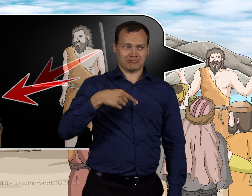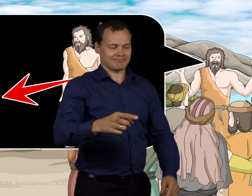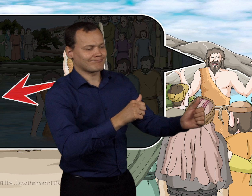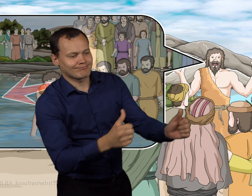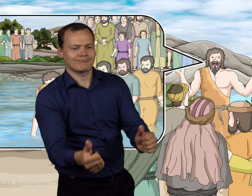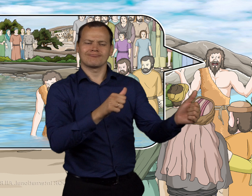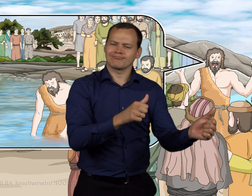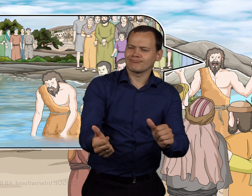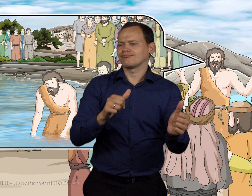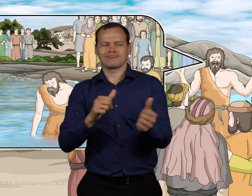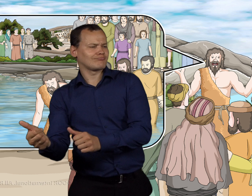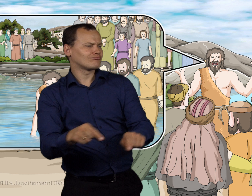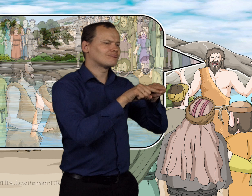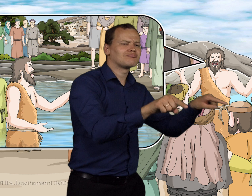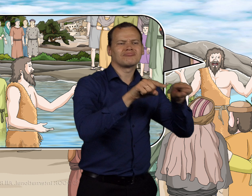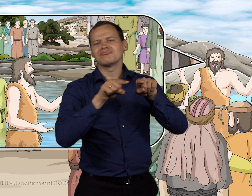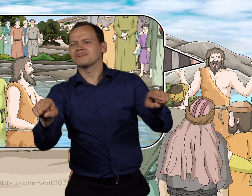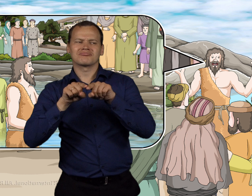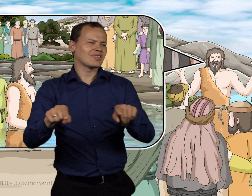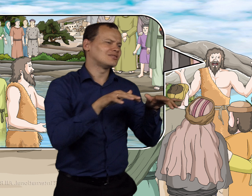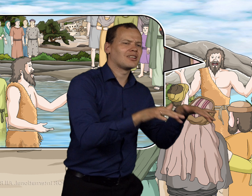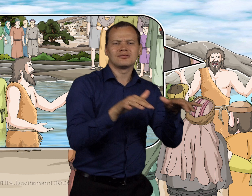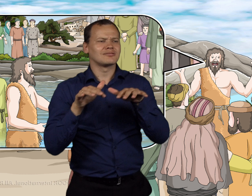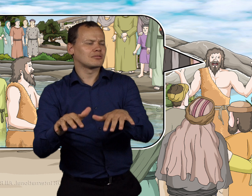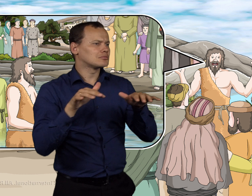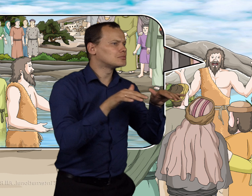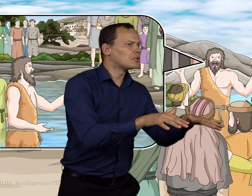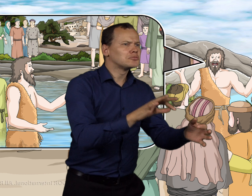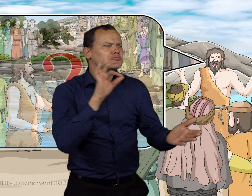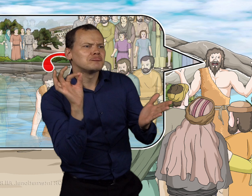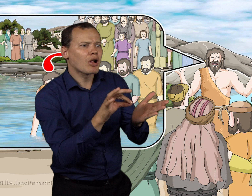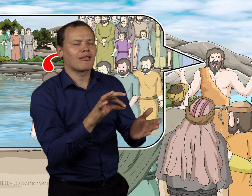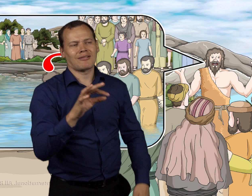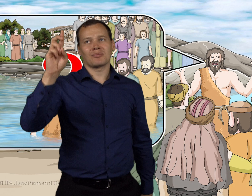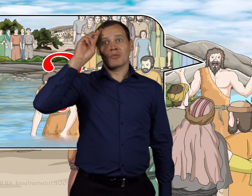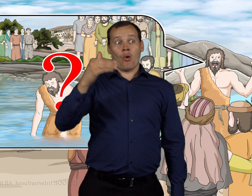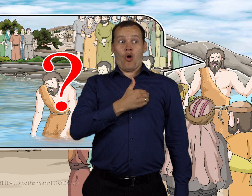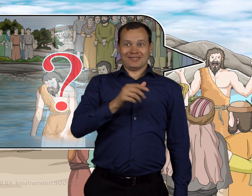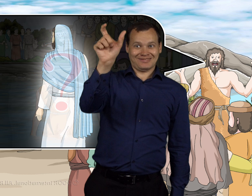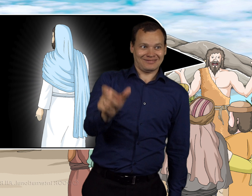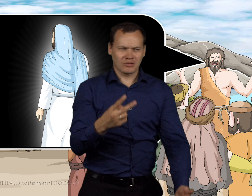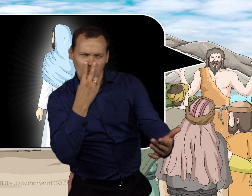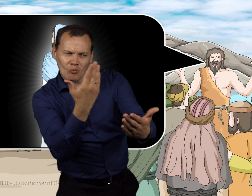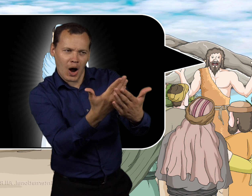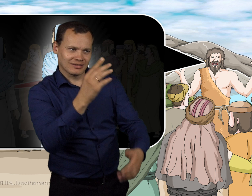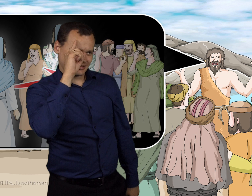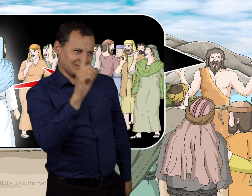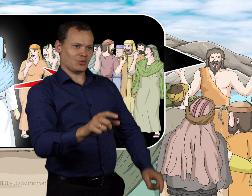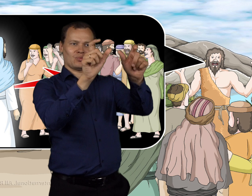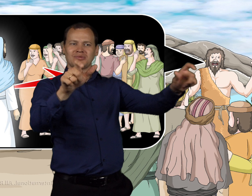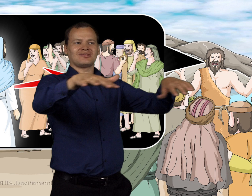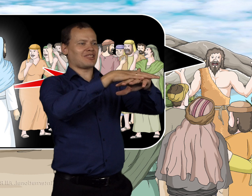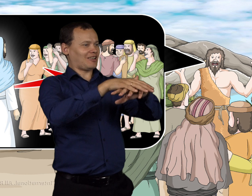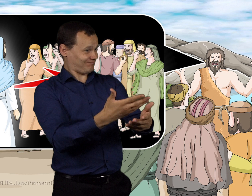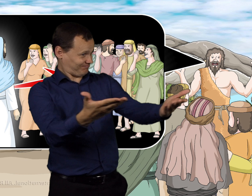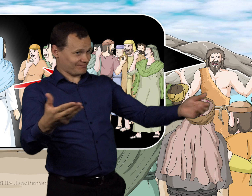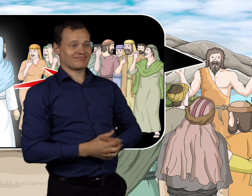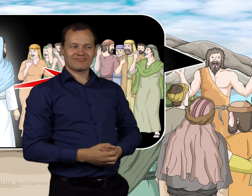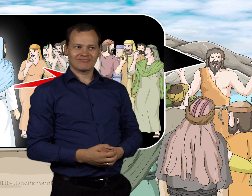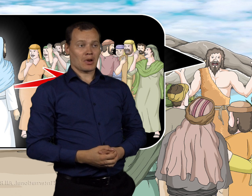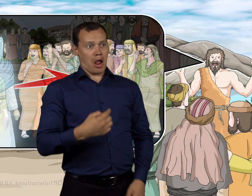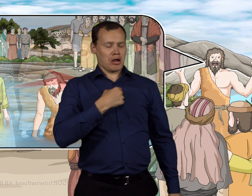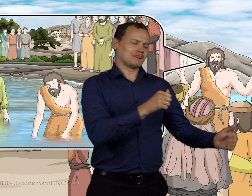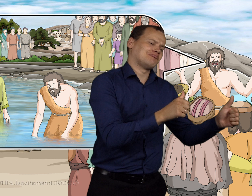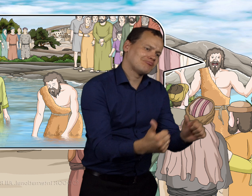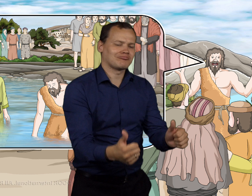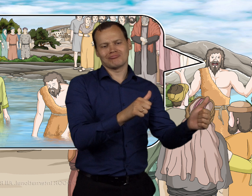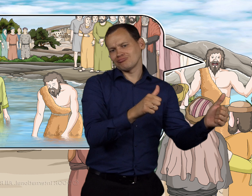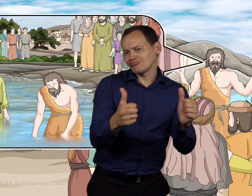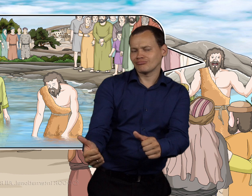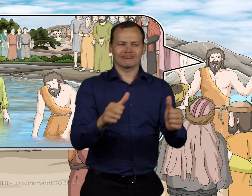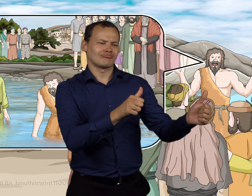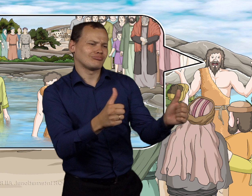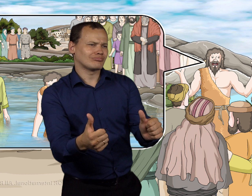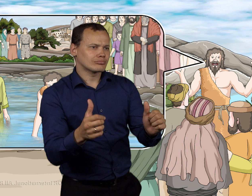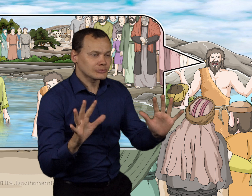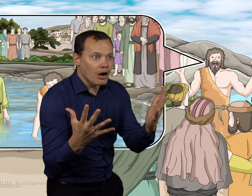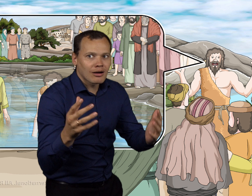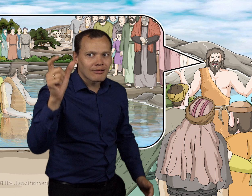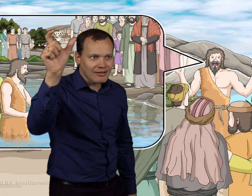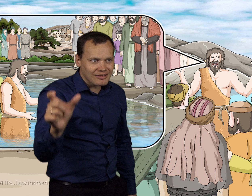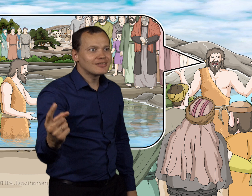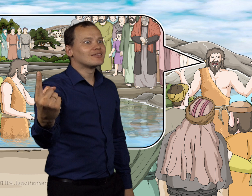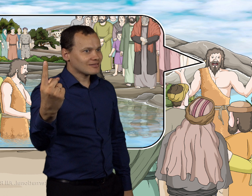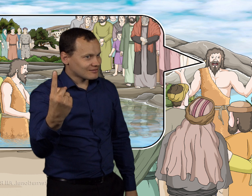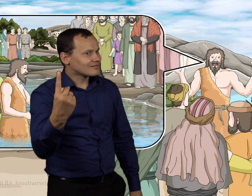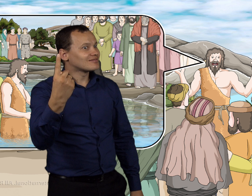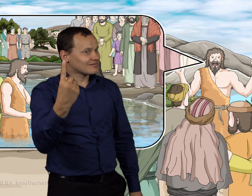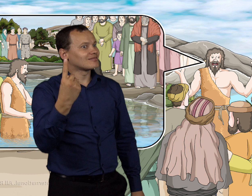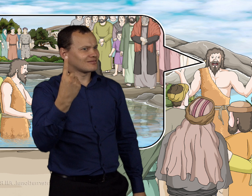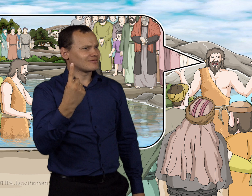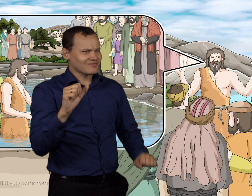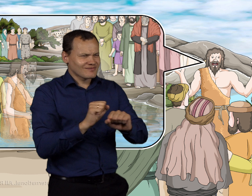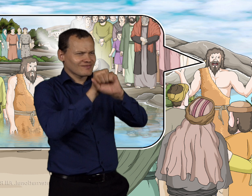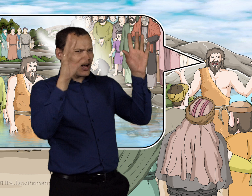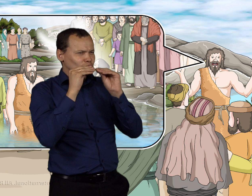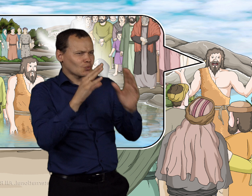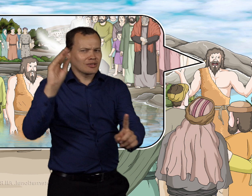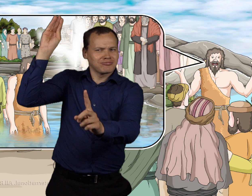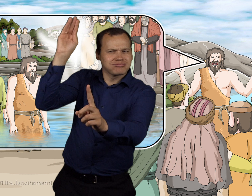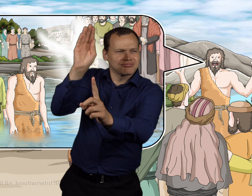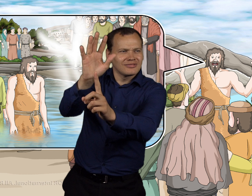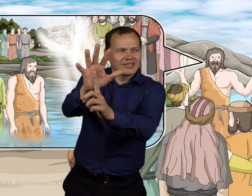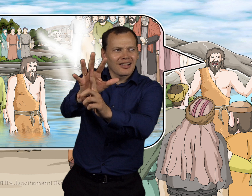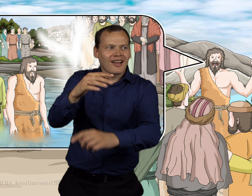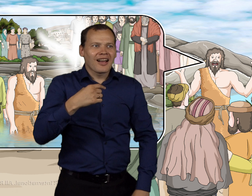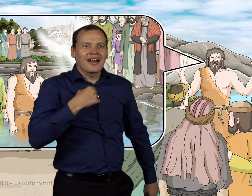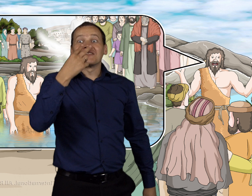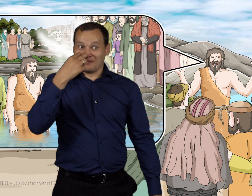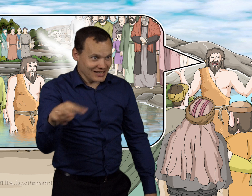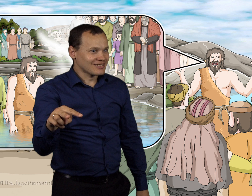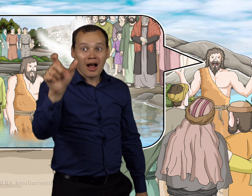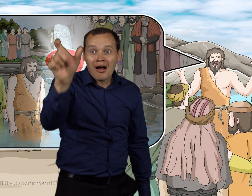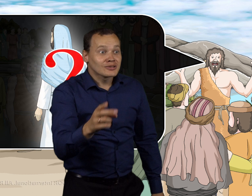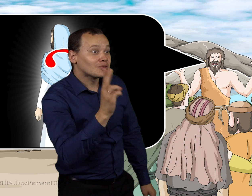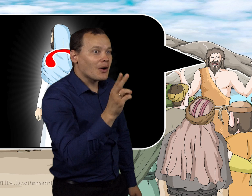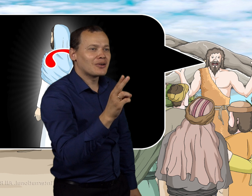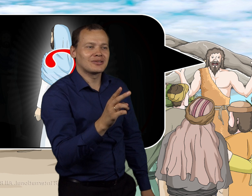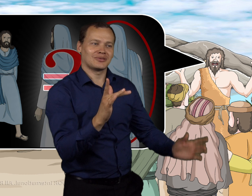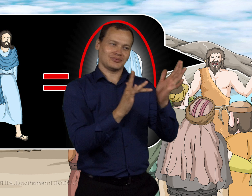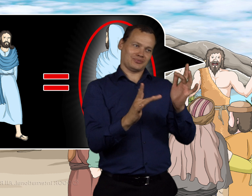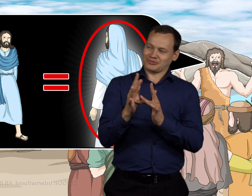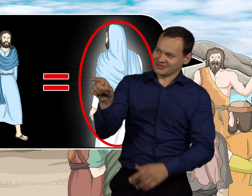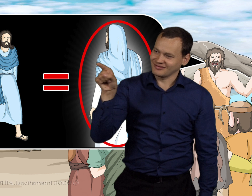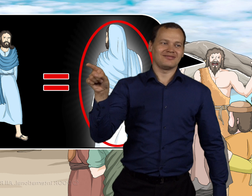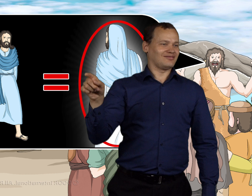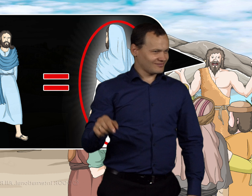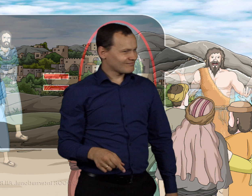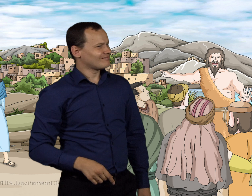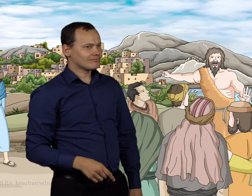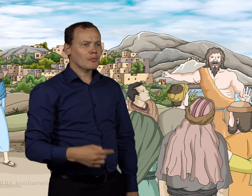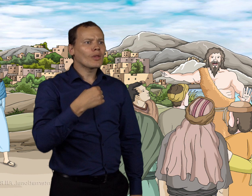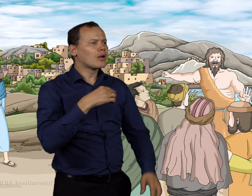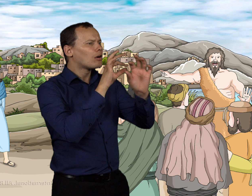I myself did not know Him, but the One who sent me to baptize with water told me, ‘The man on whom you see the Spirit descend and rest is He who will baptize with the Holy Spirit.’